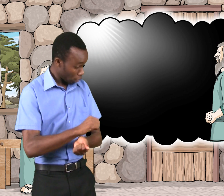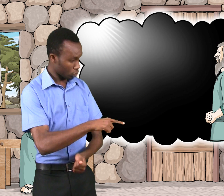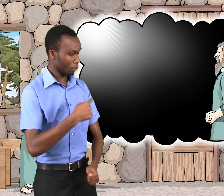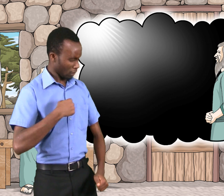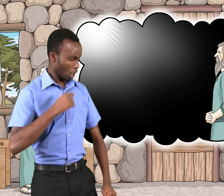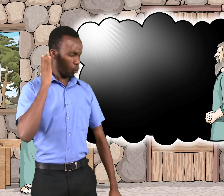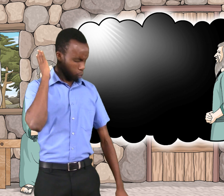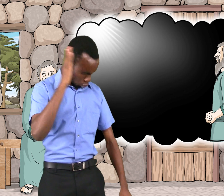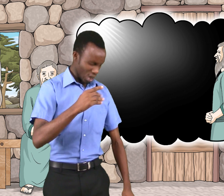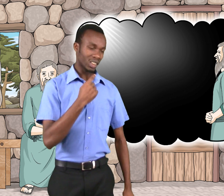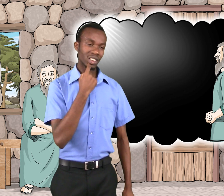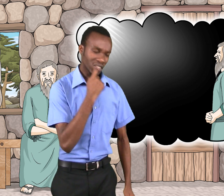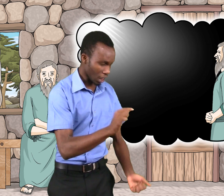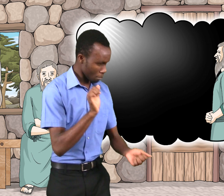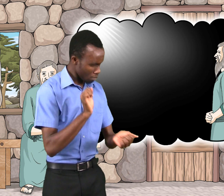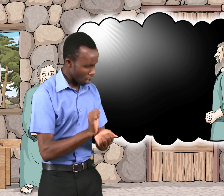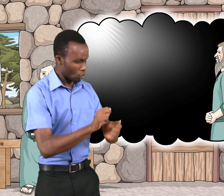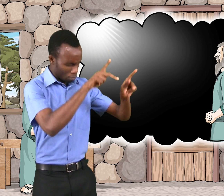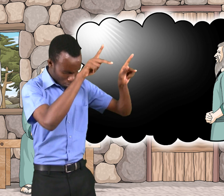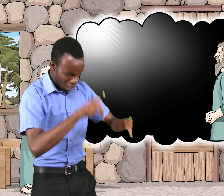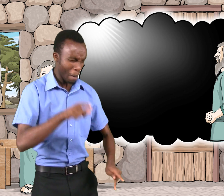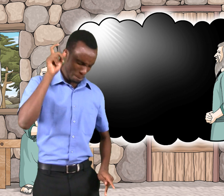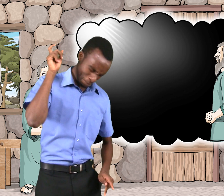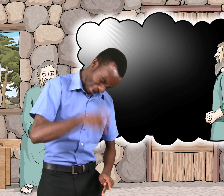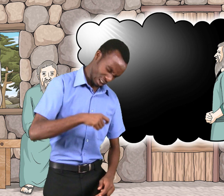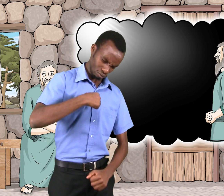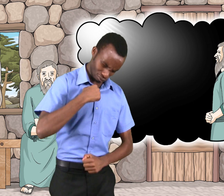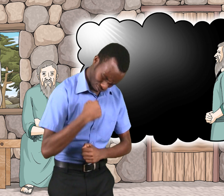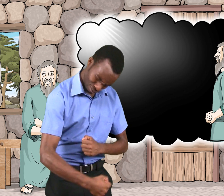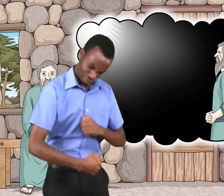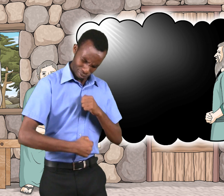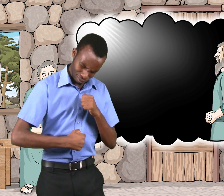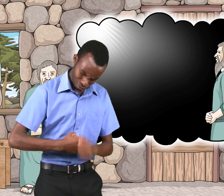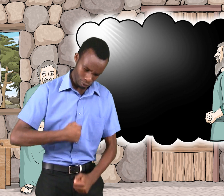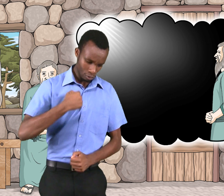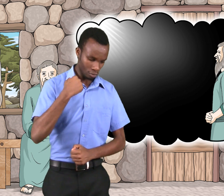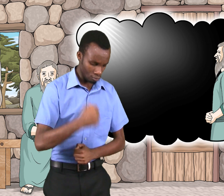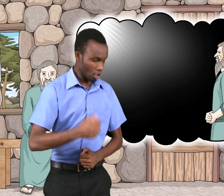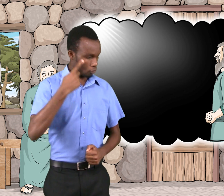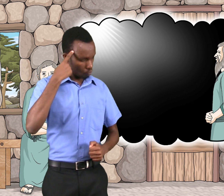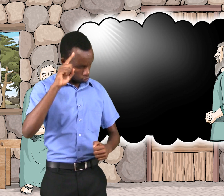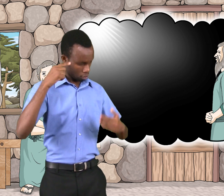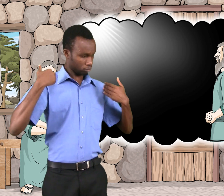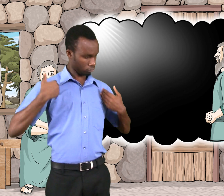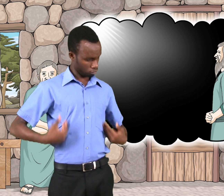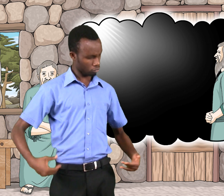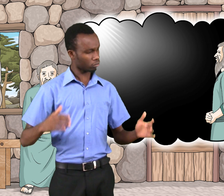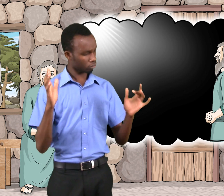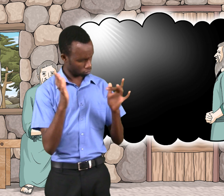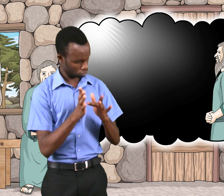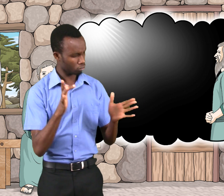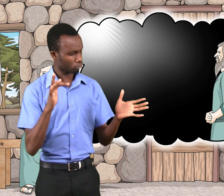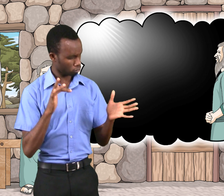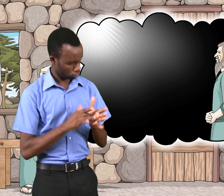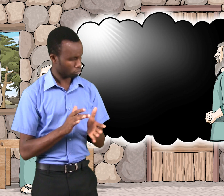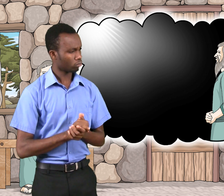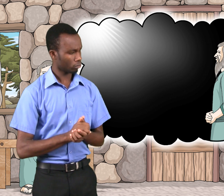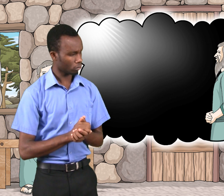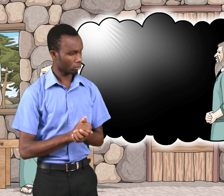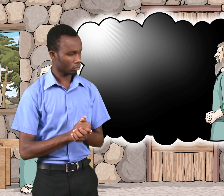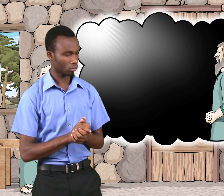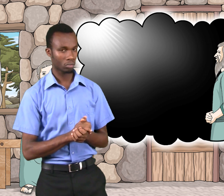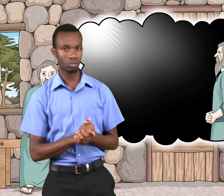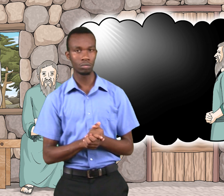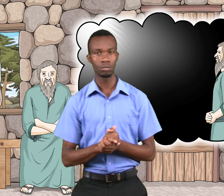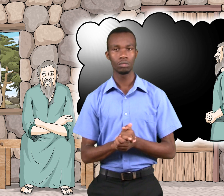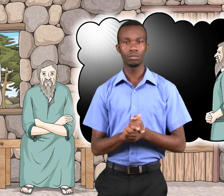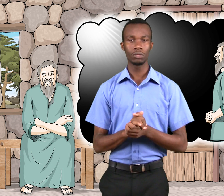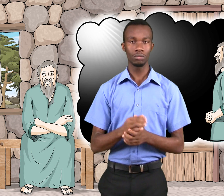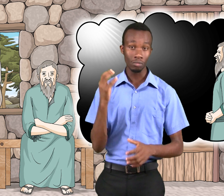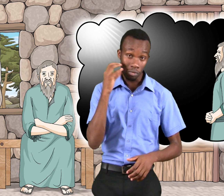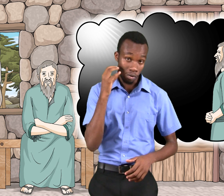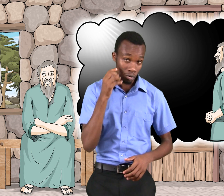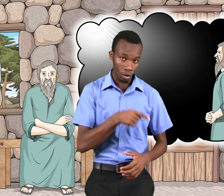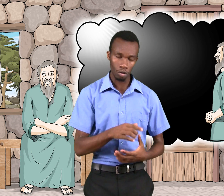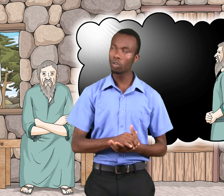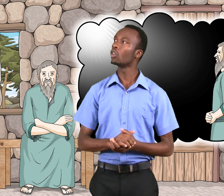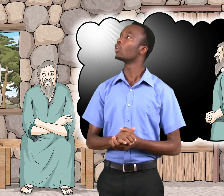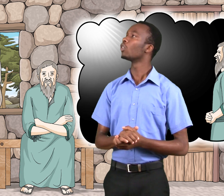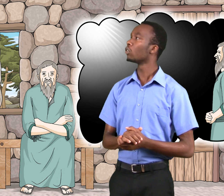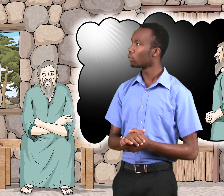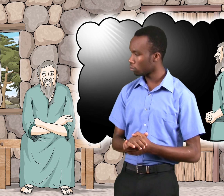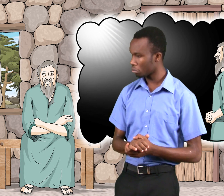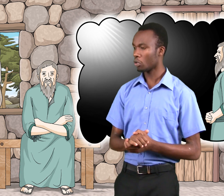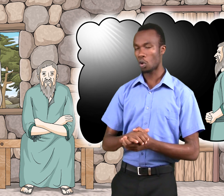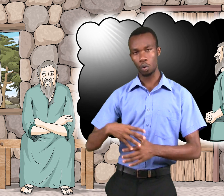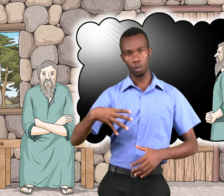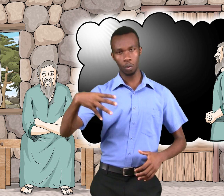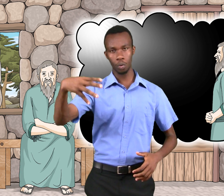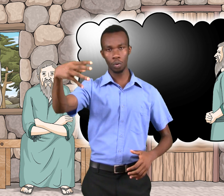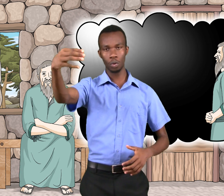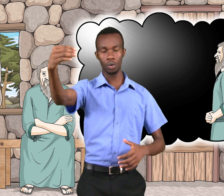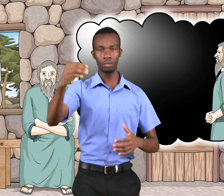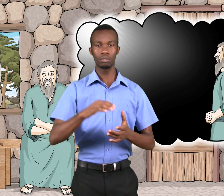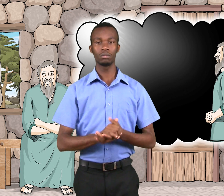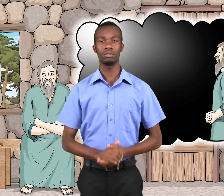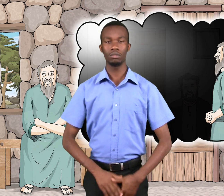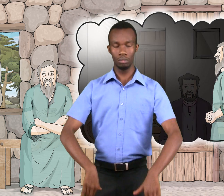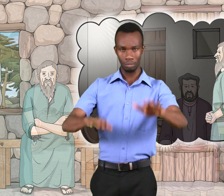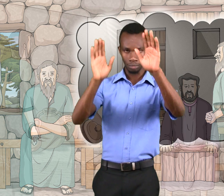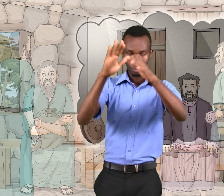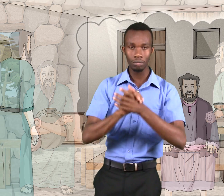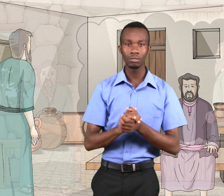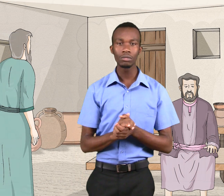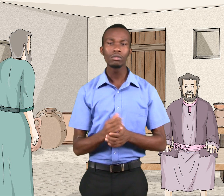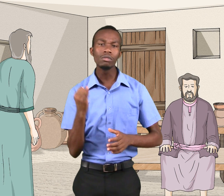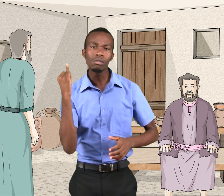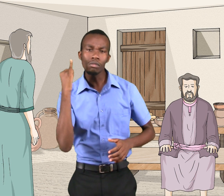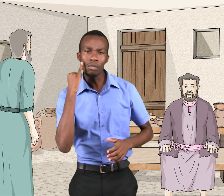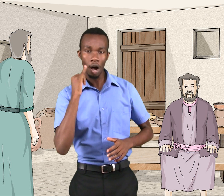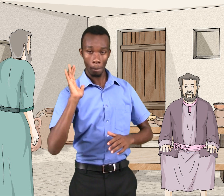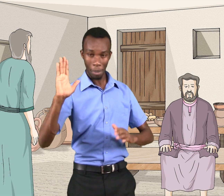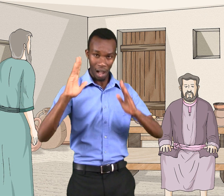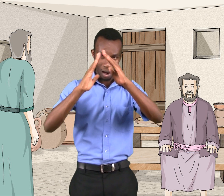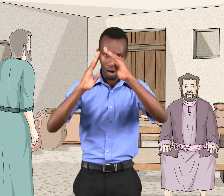I will show him how much he must suffer for My name.”